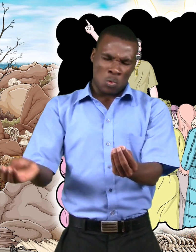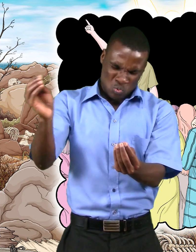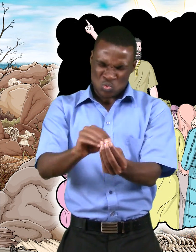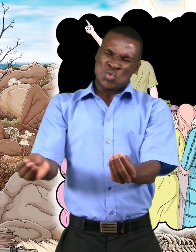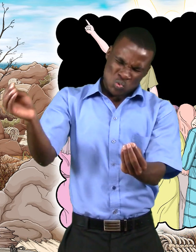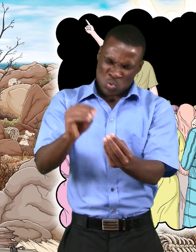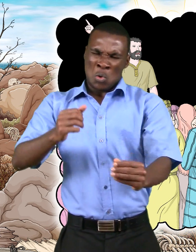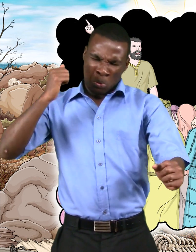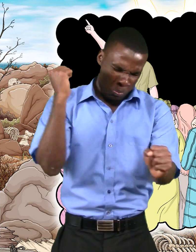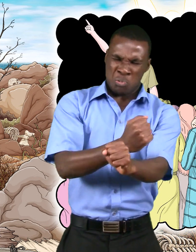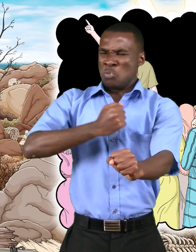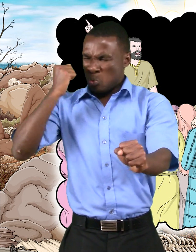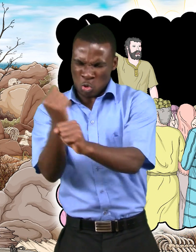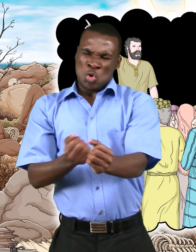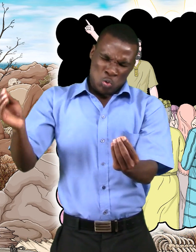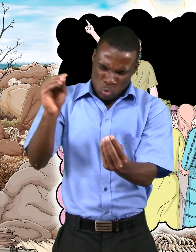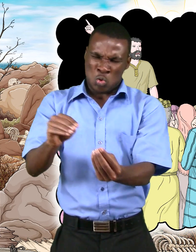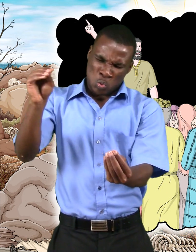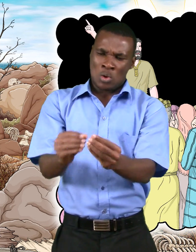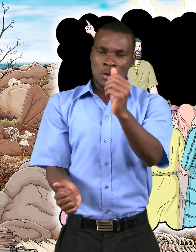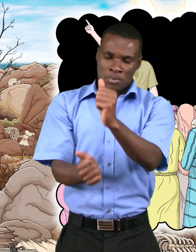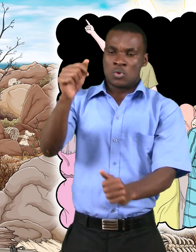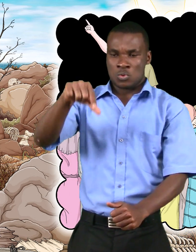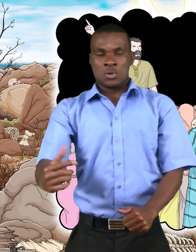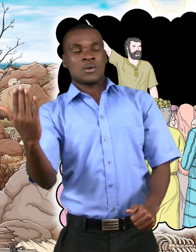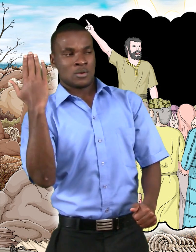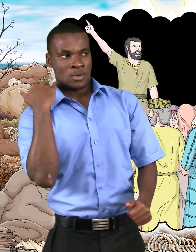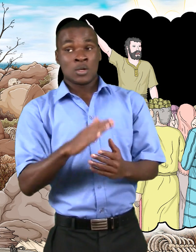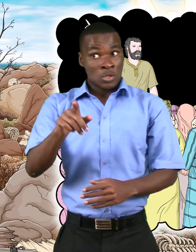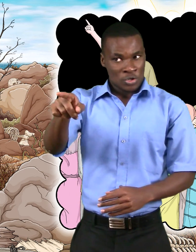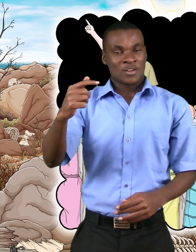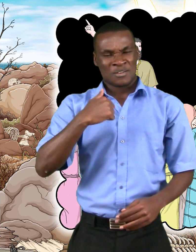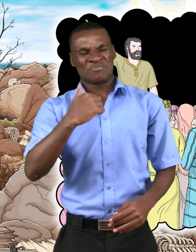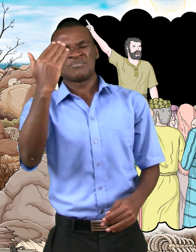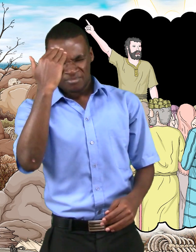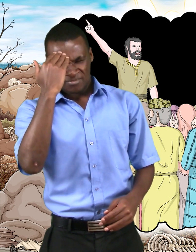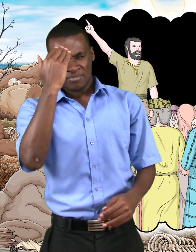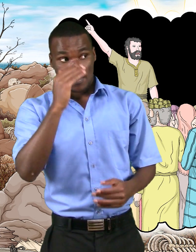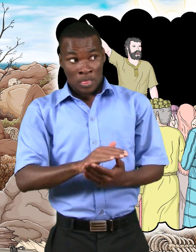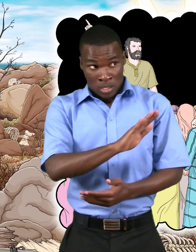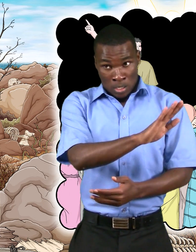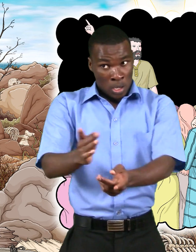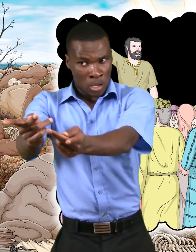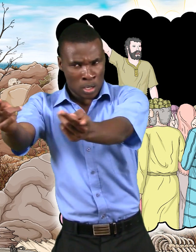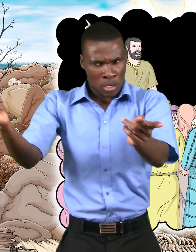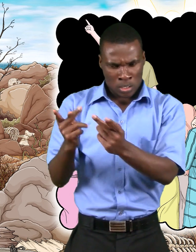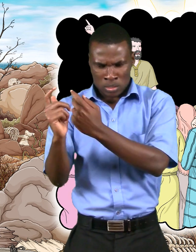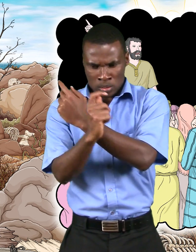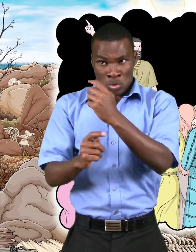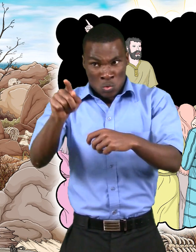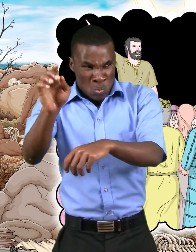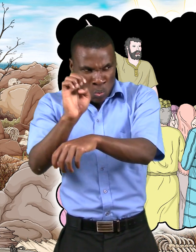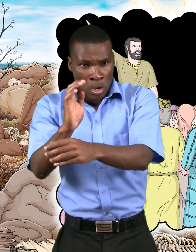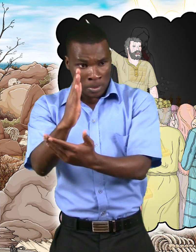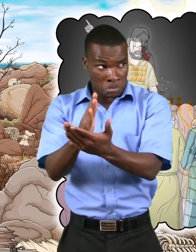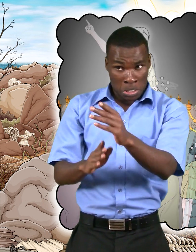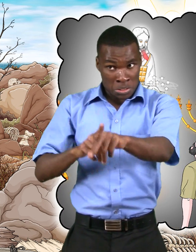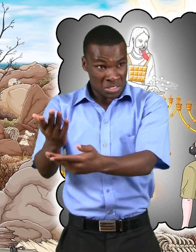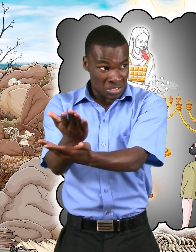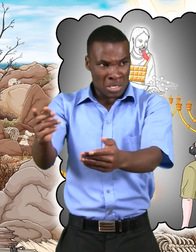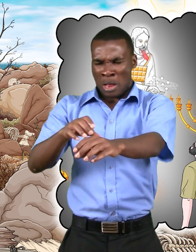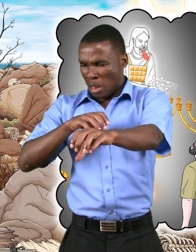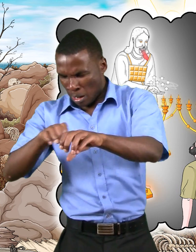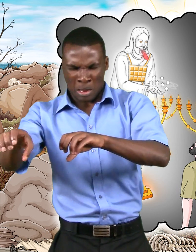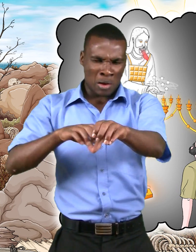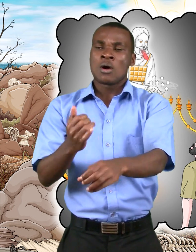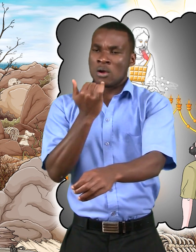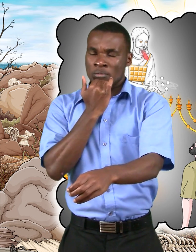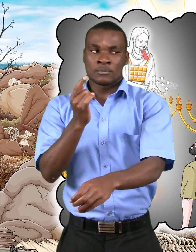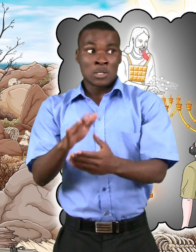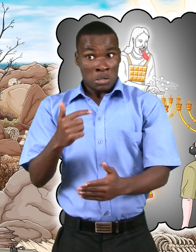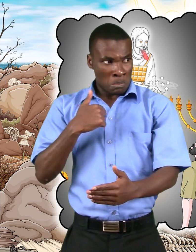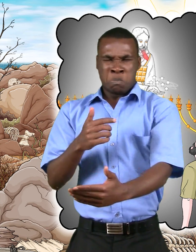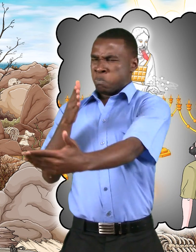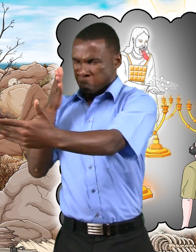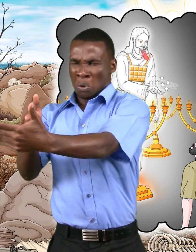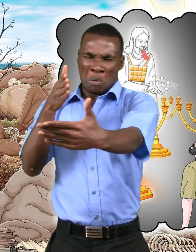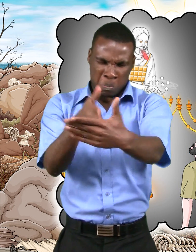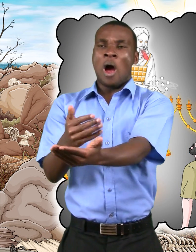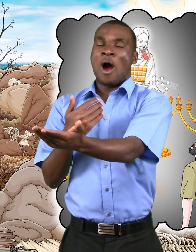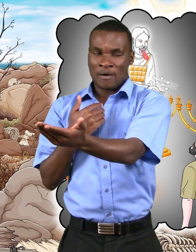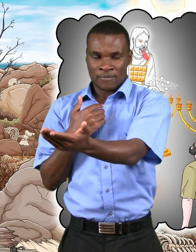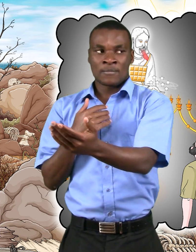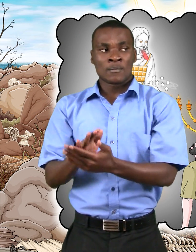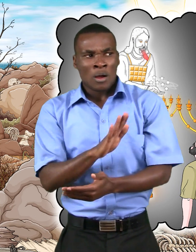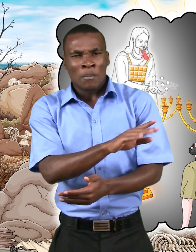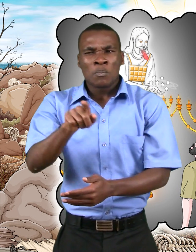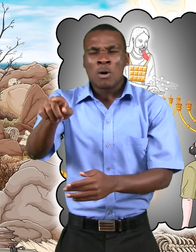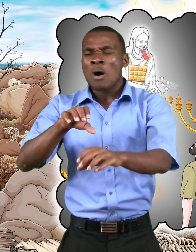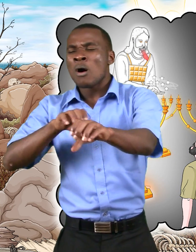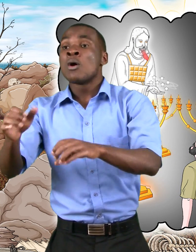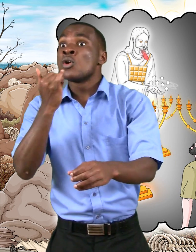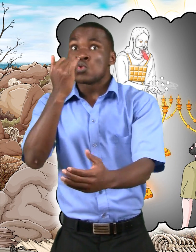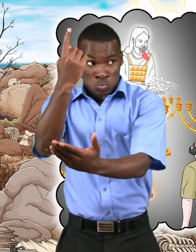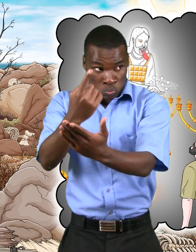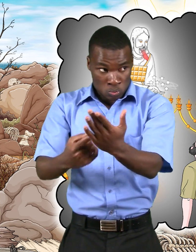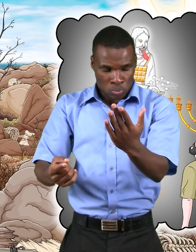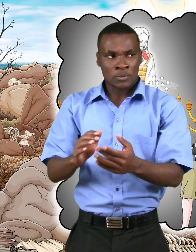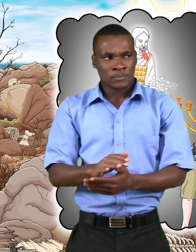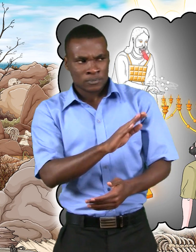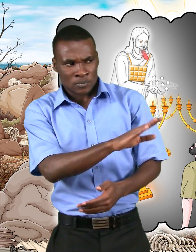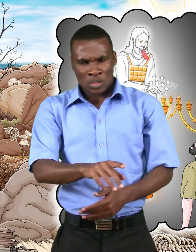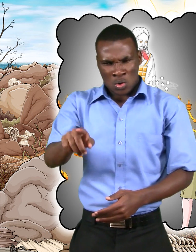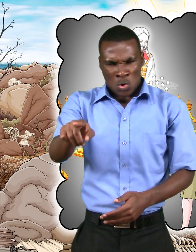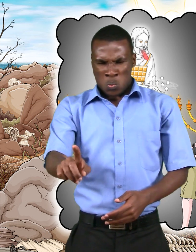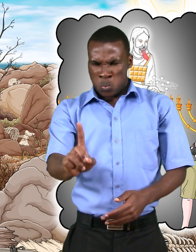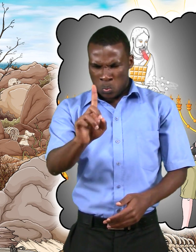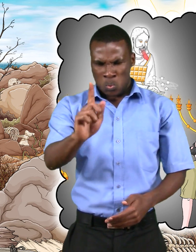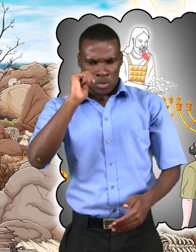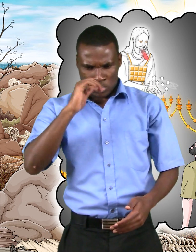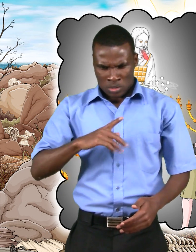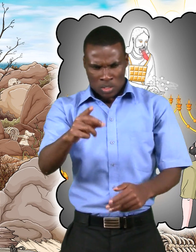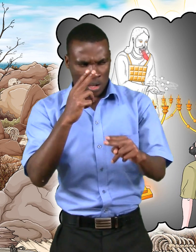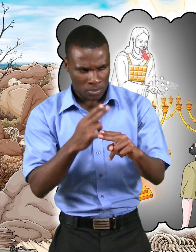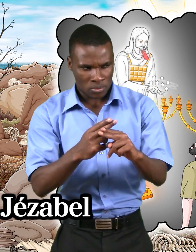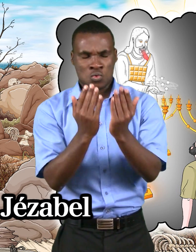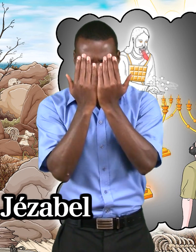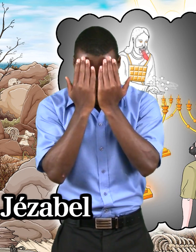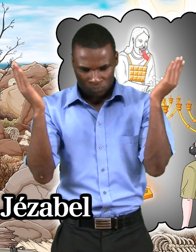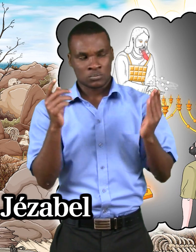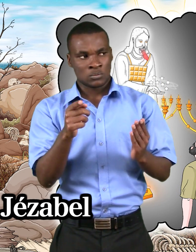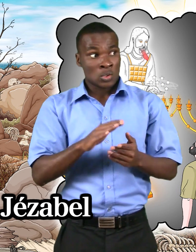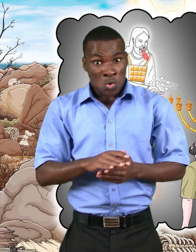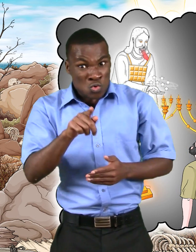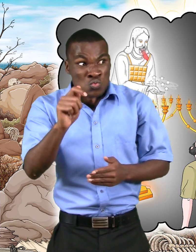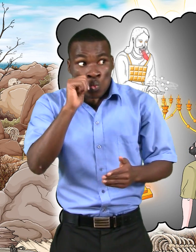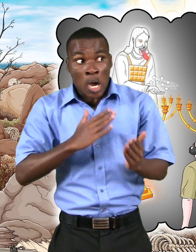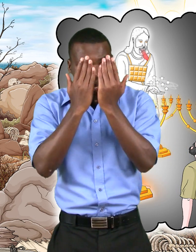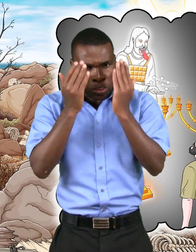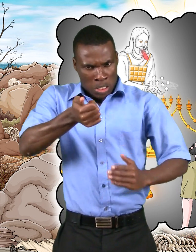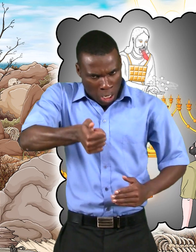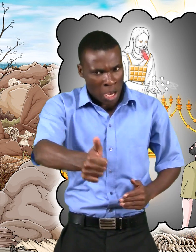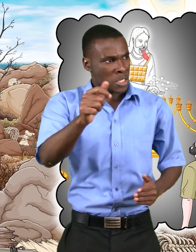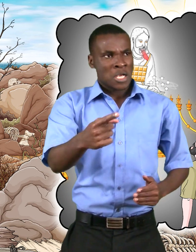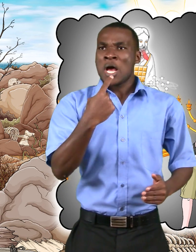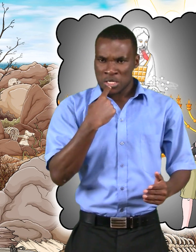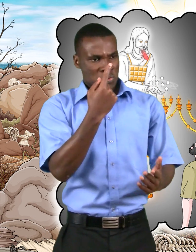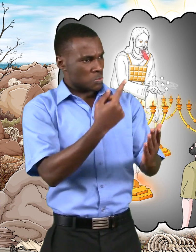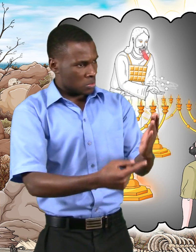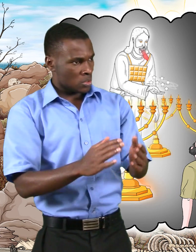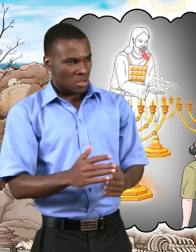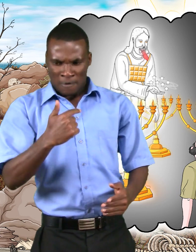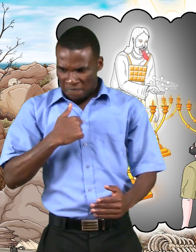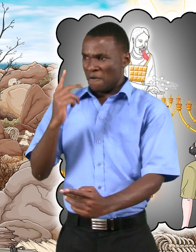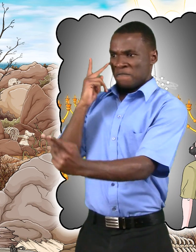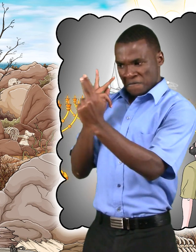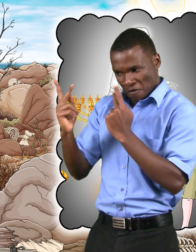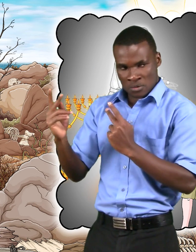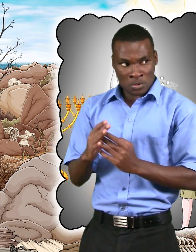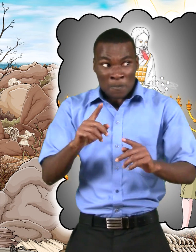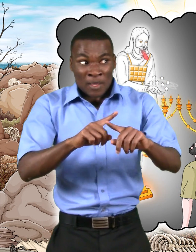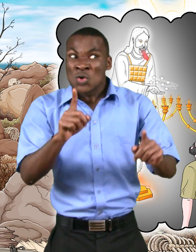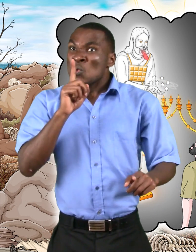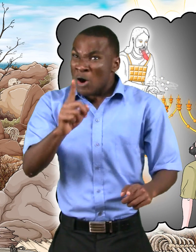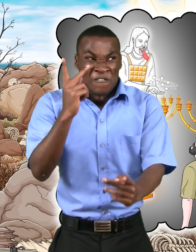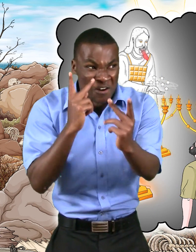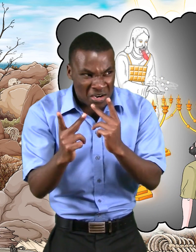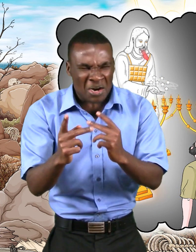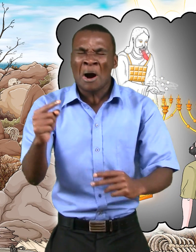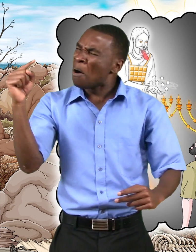But I have this against you: You tolerate that woman Jezebel, who calls herself a prophetess.